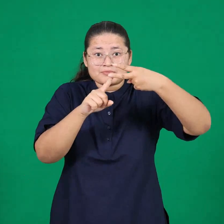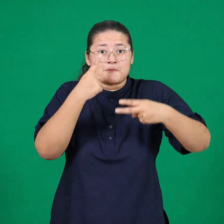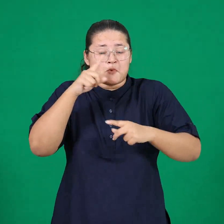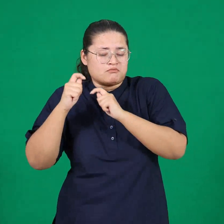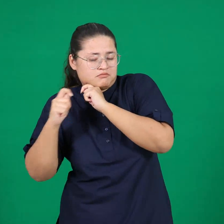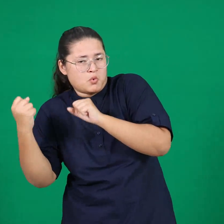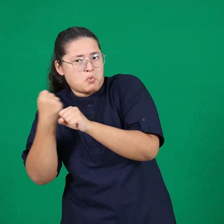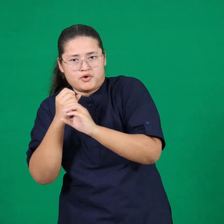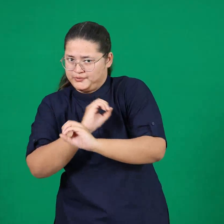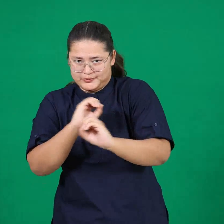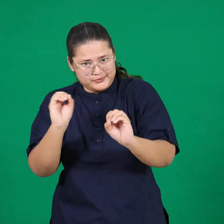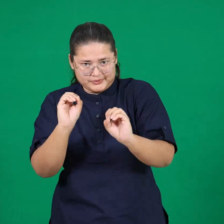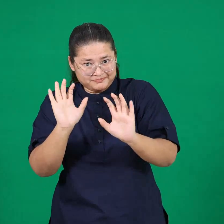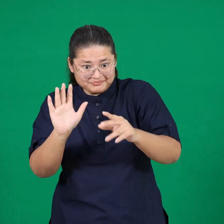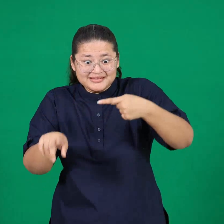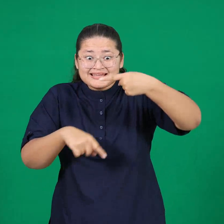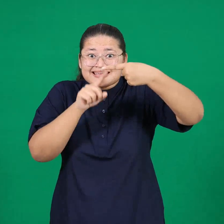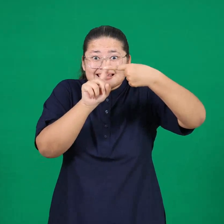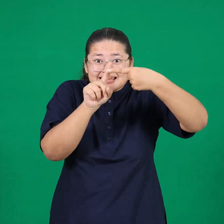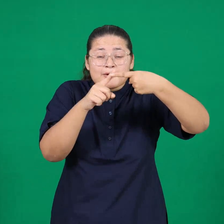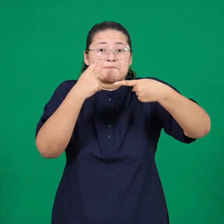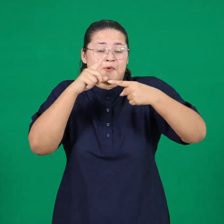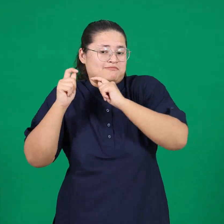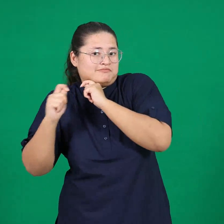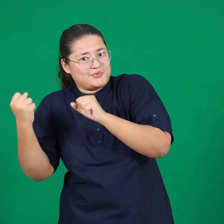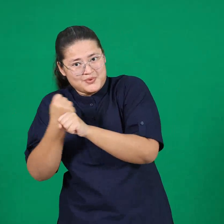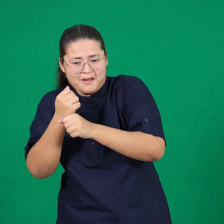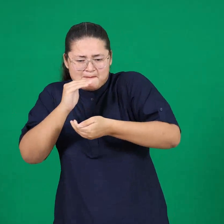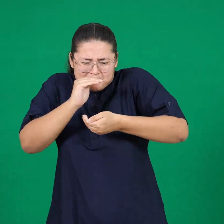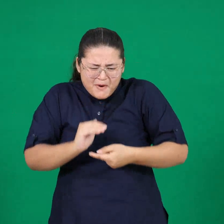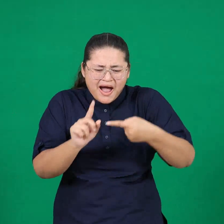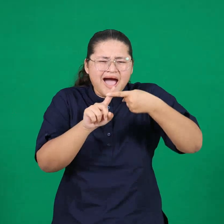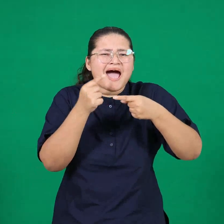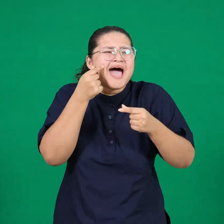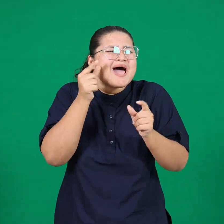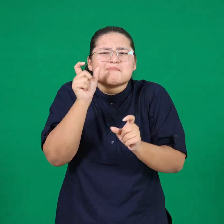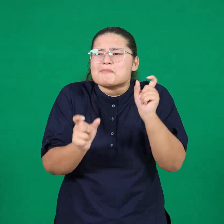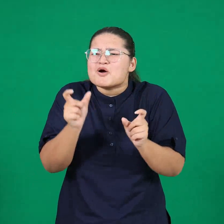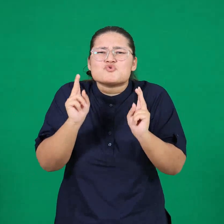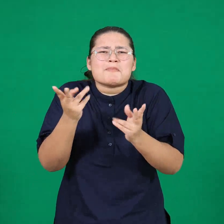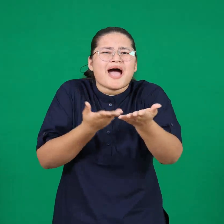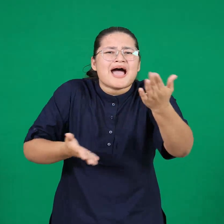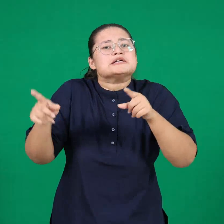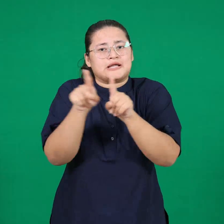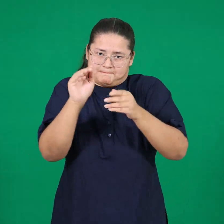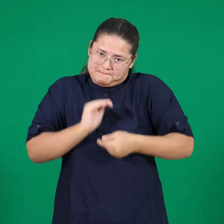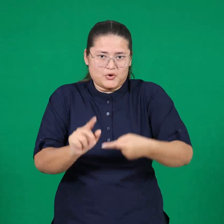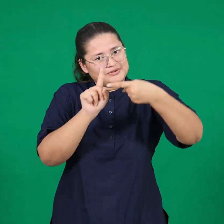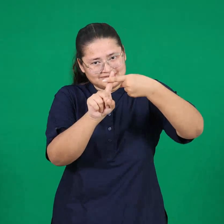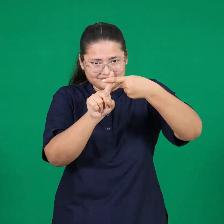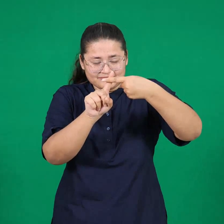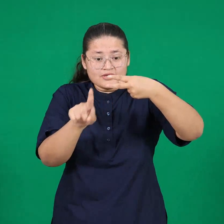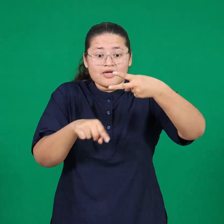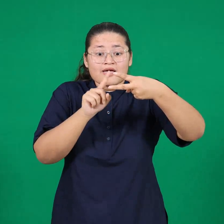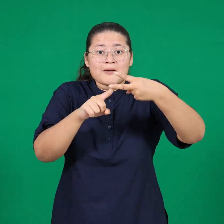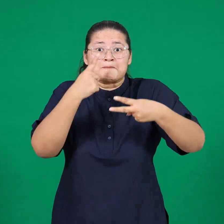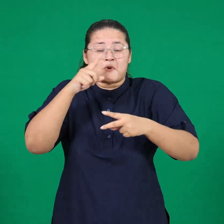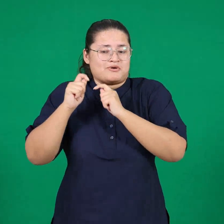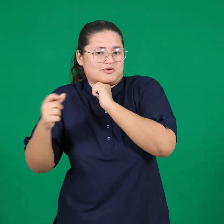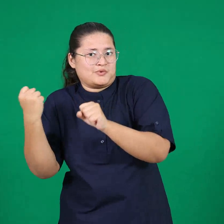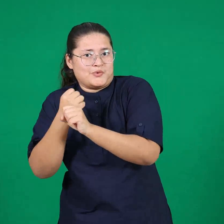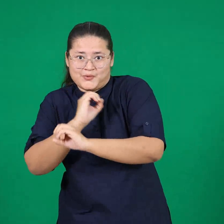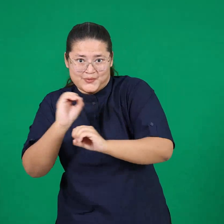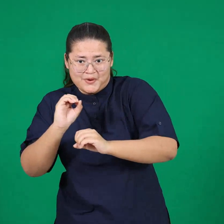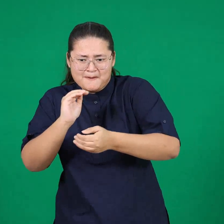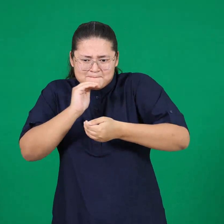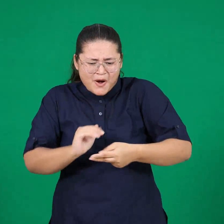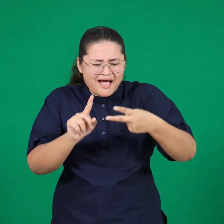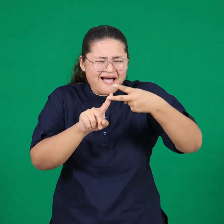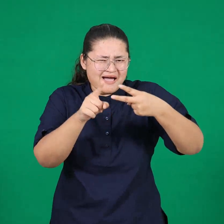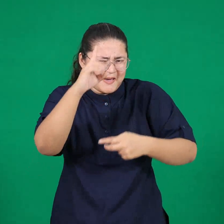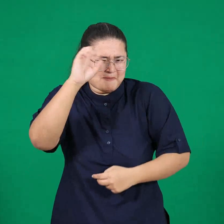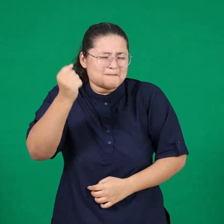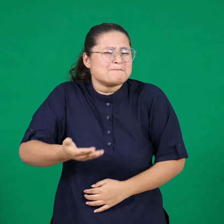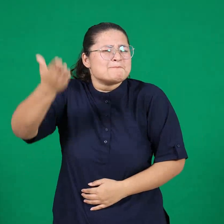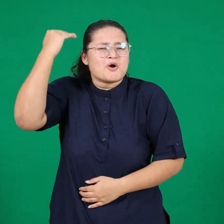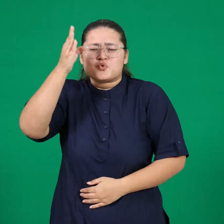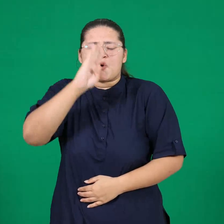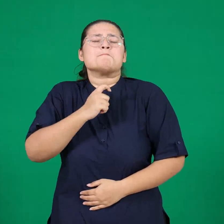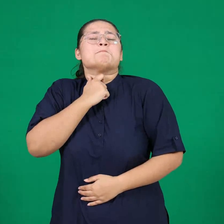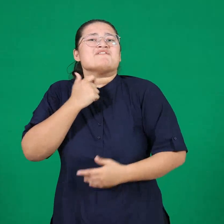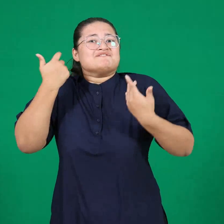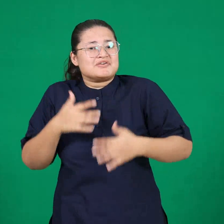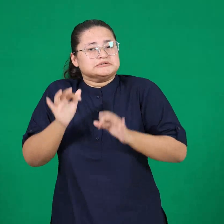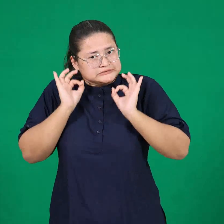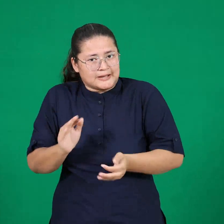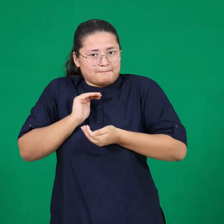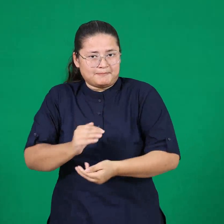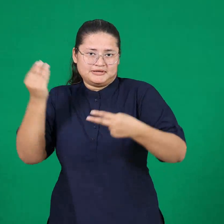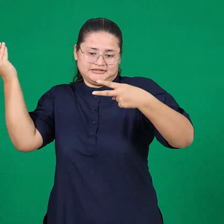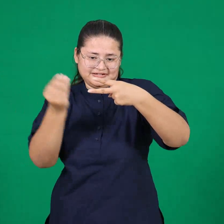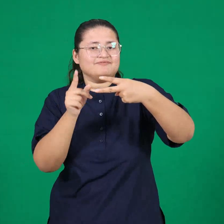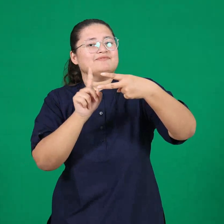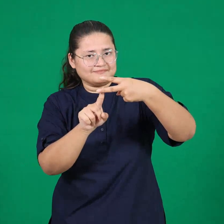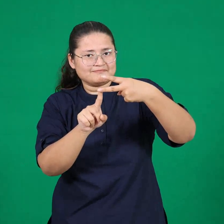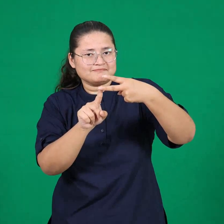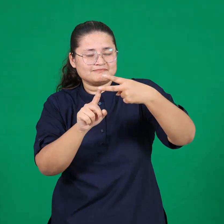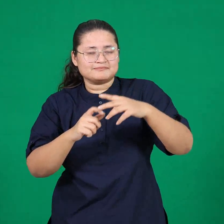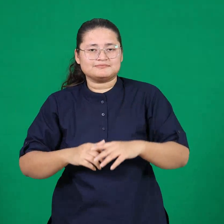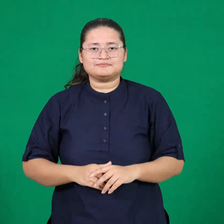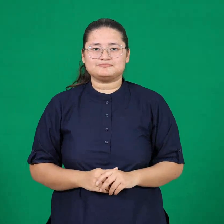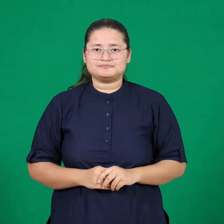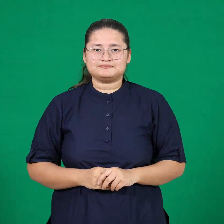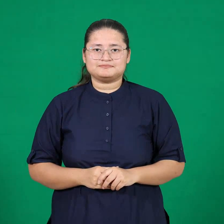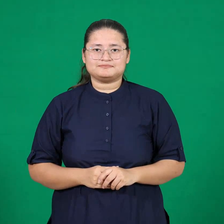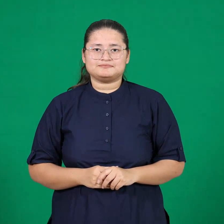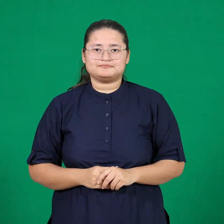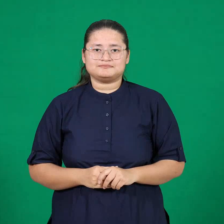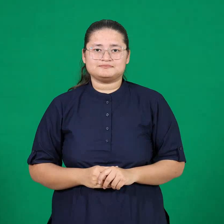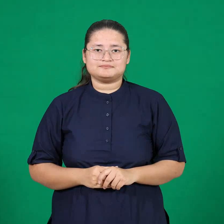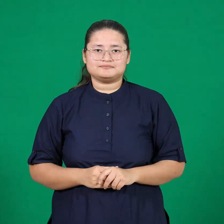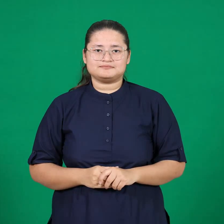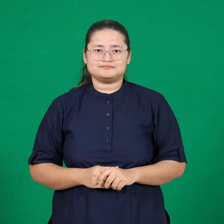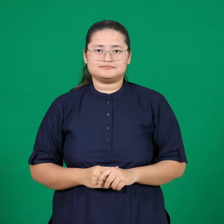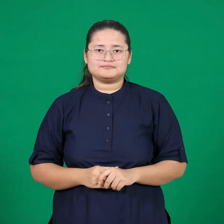His son by the slave woman was born according to the flesh, but his son by the free woman was born through the promise.